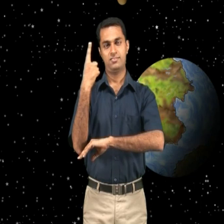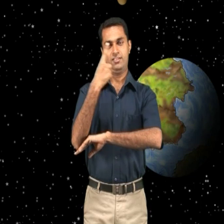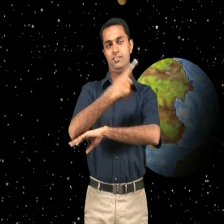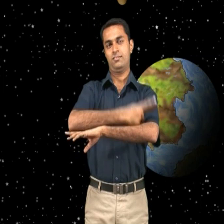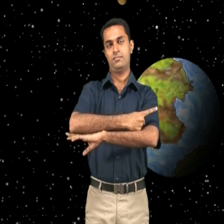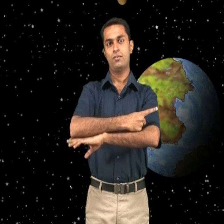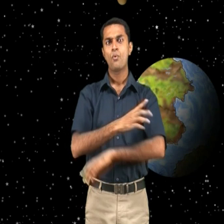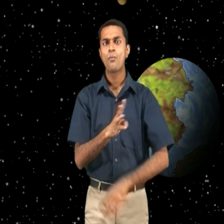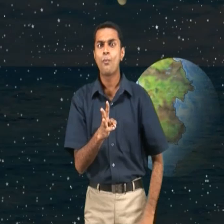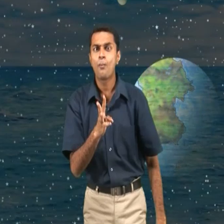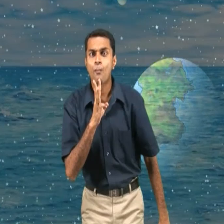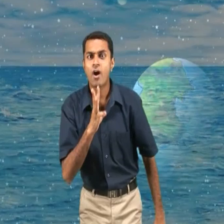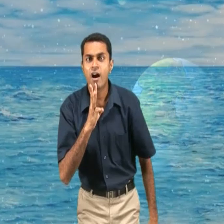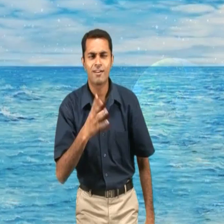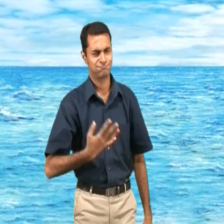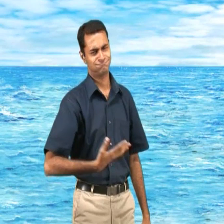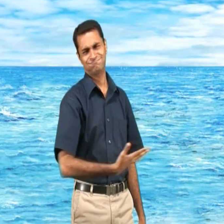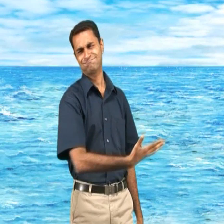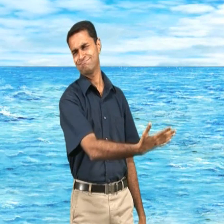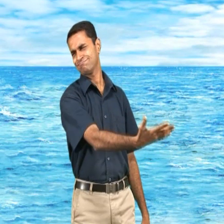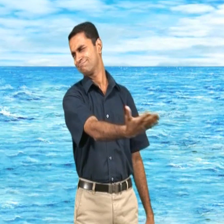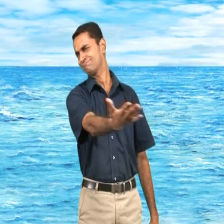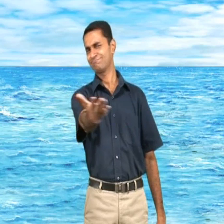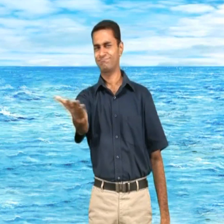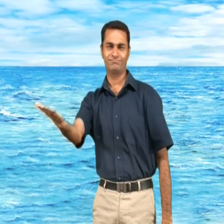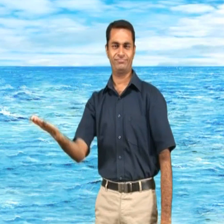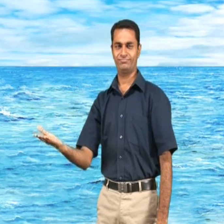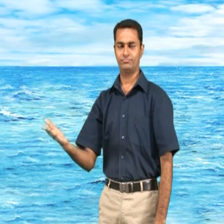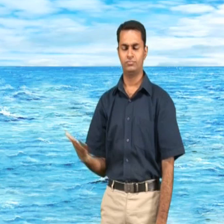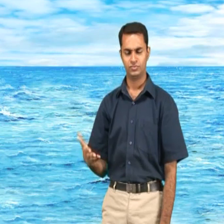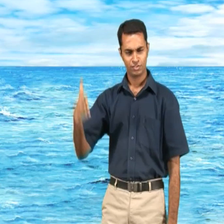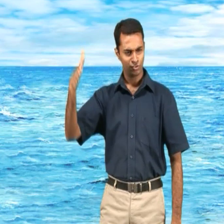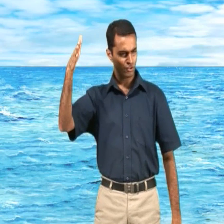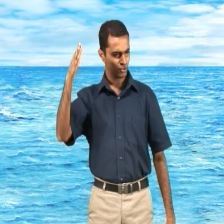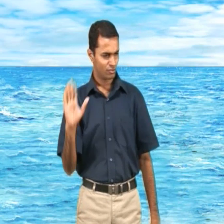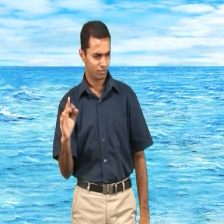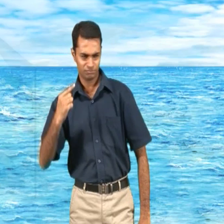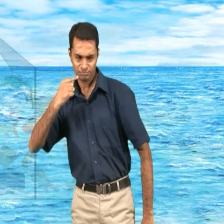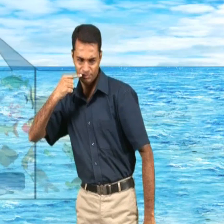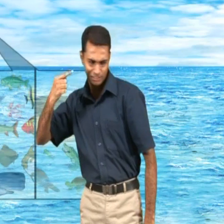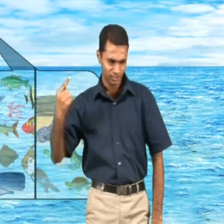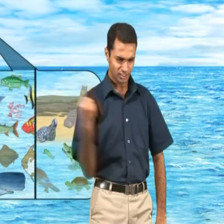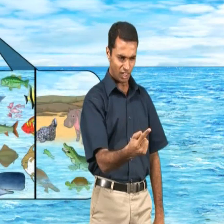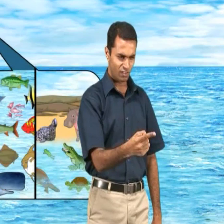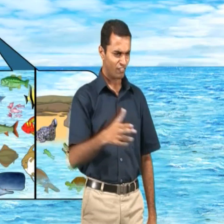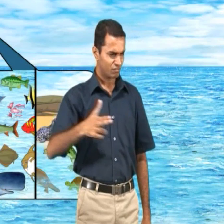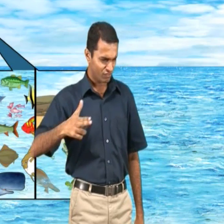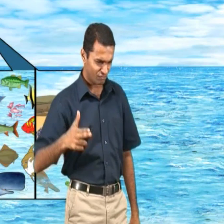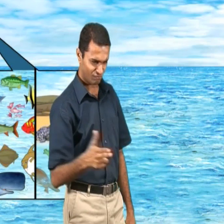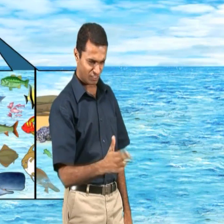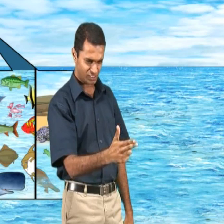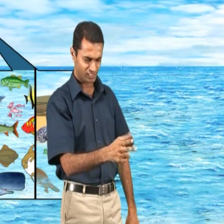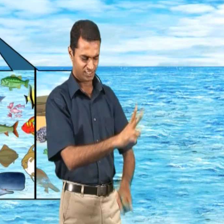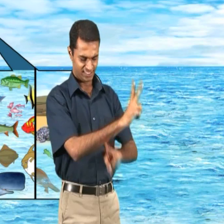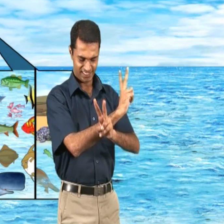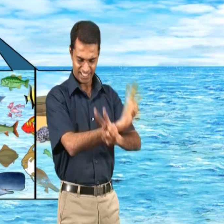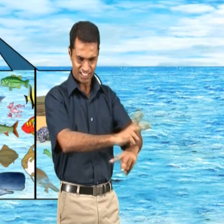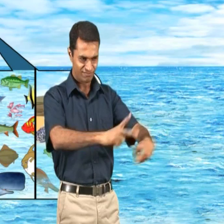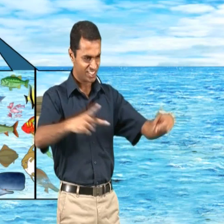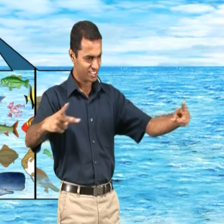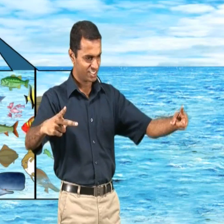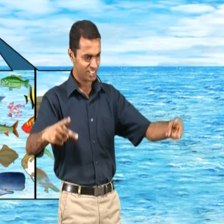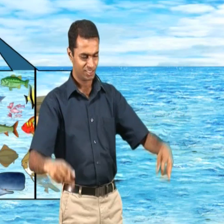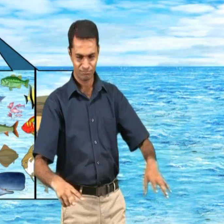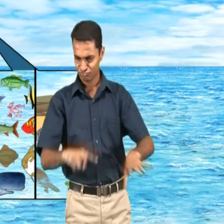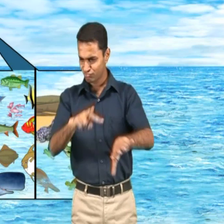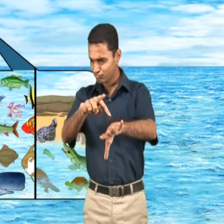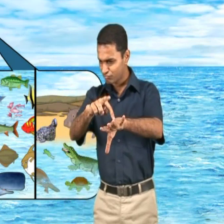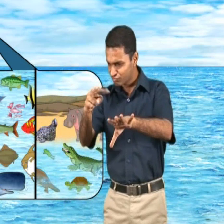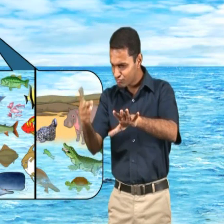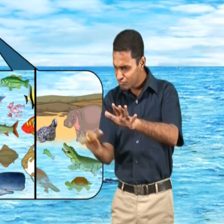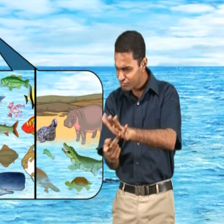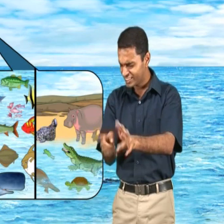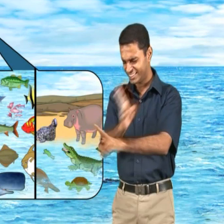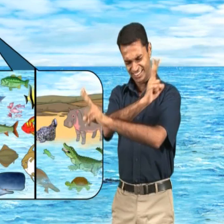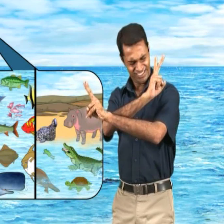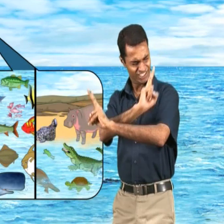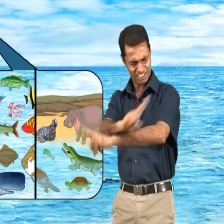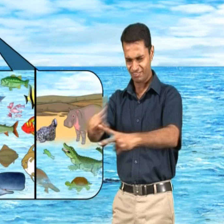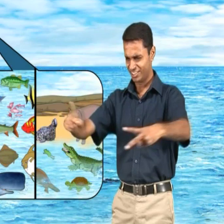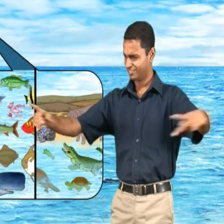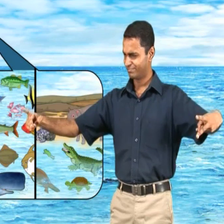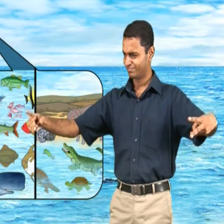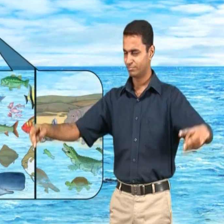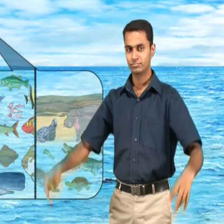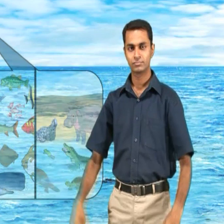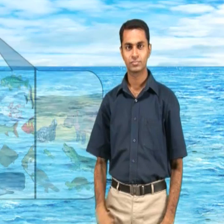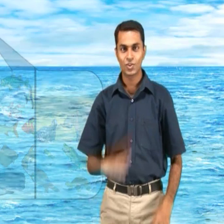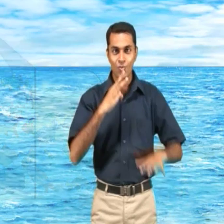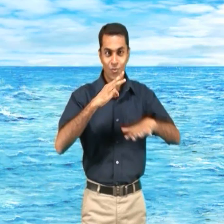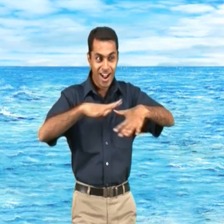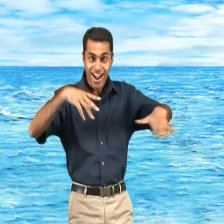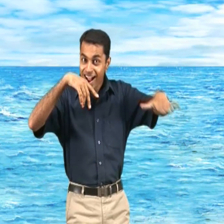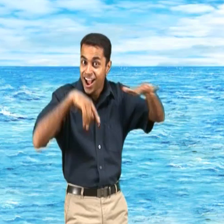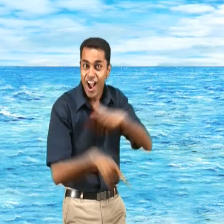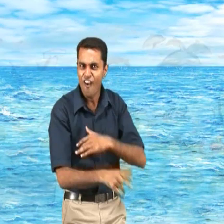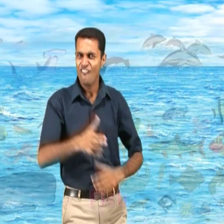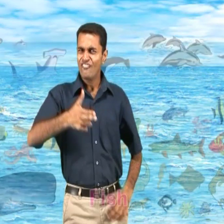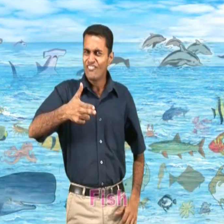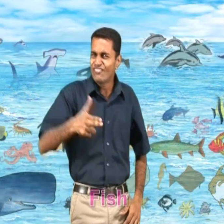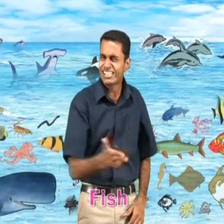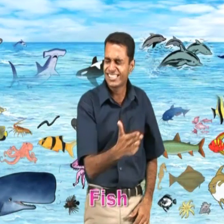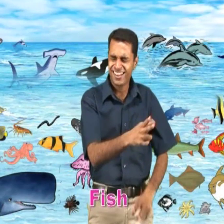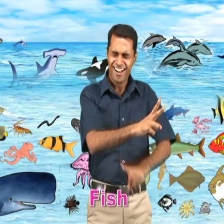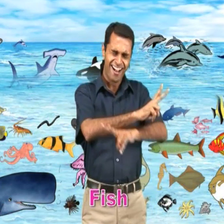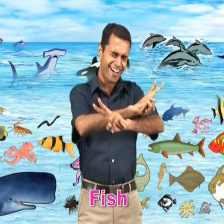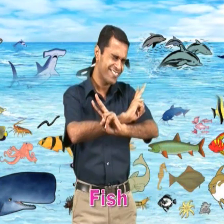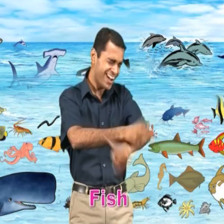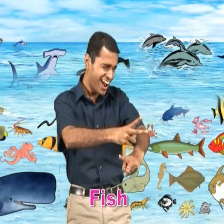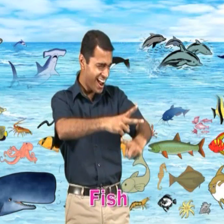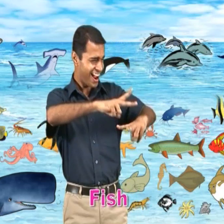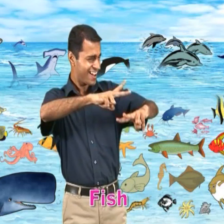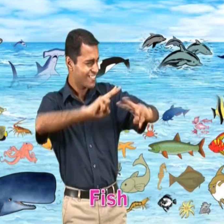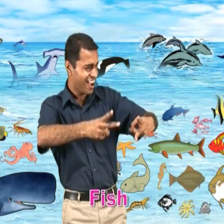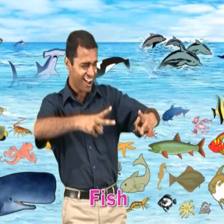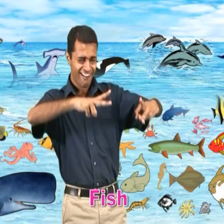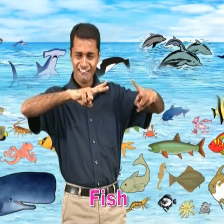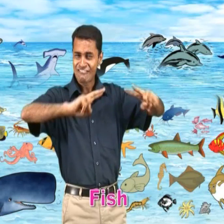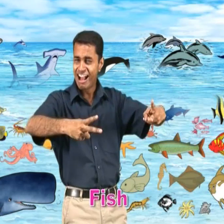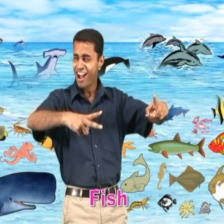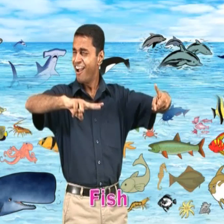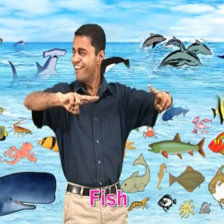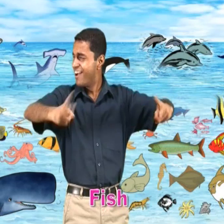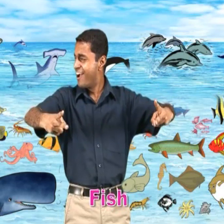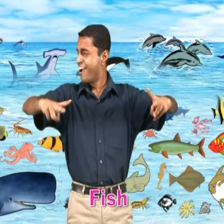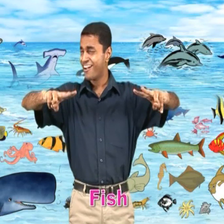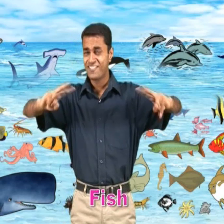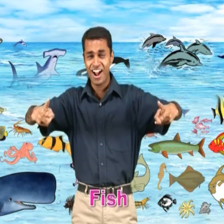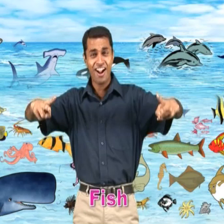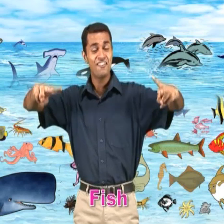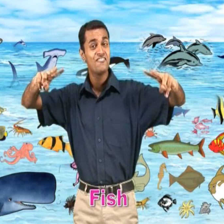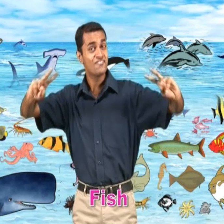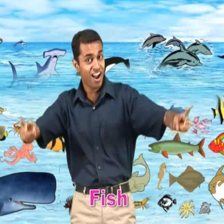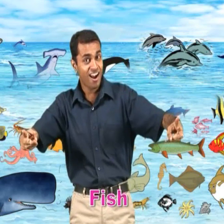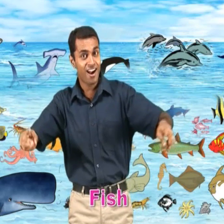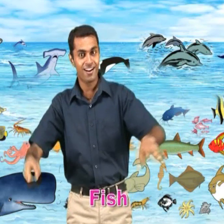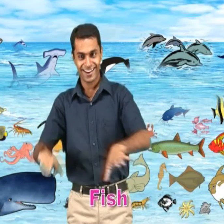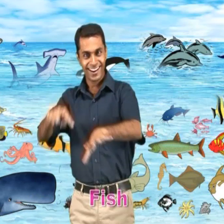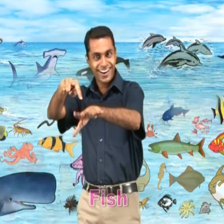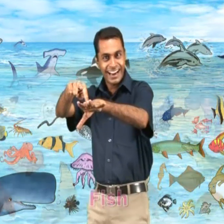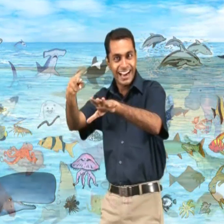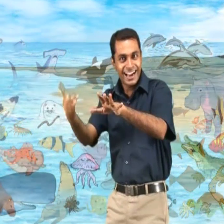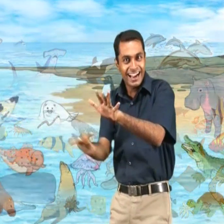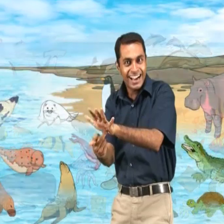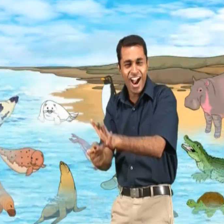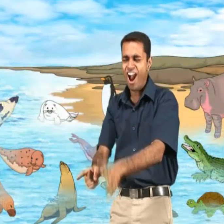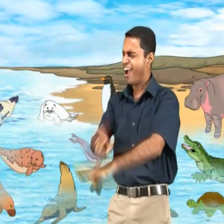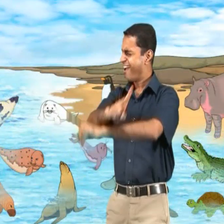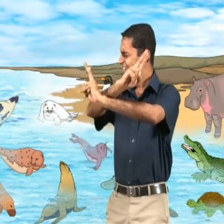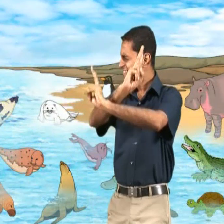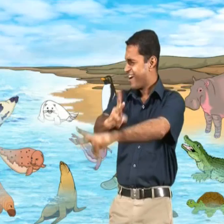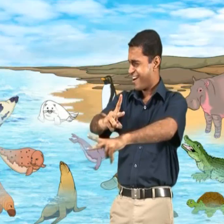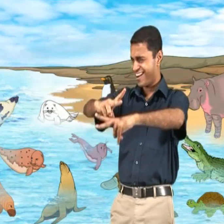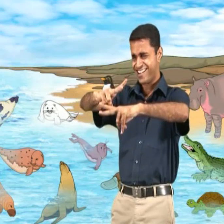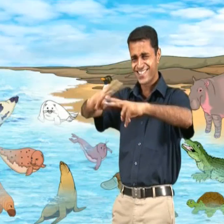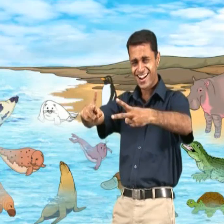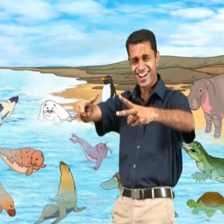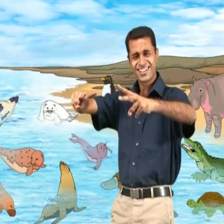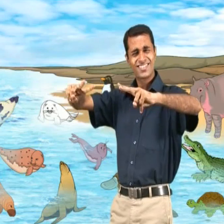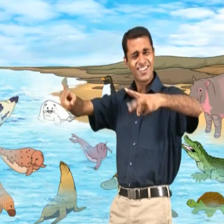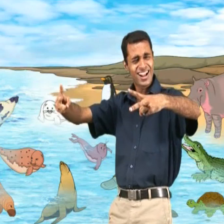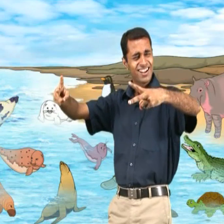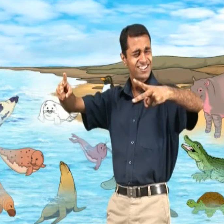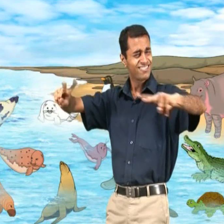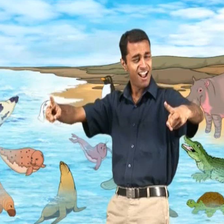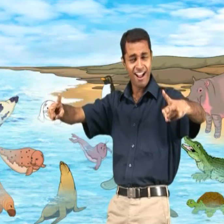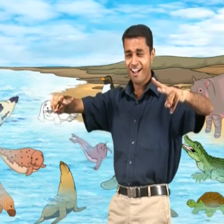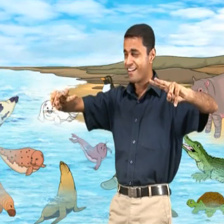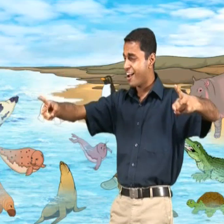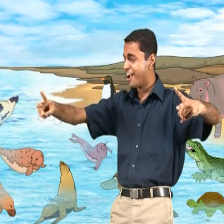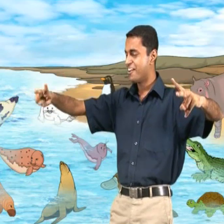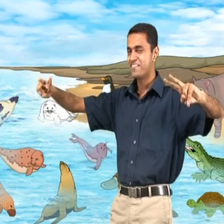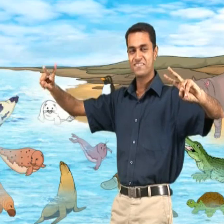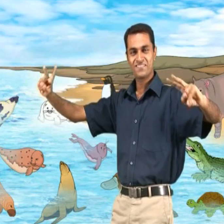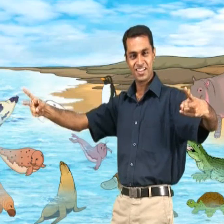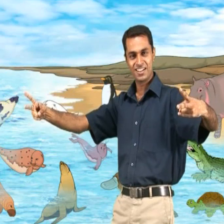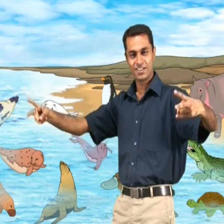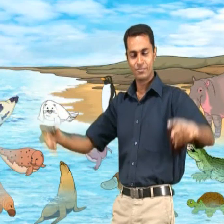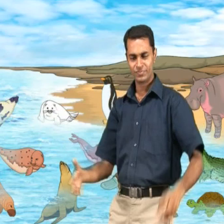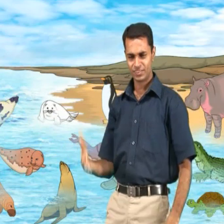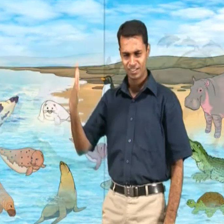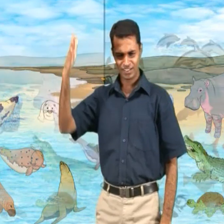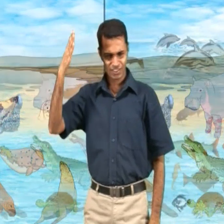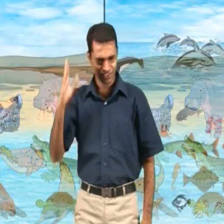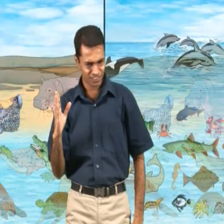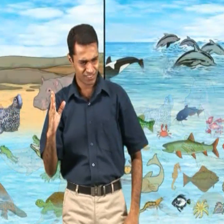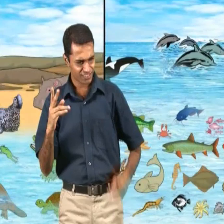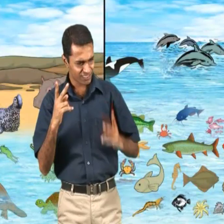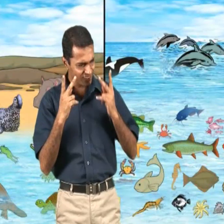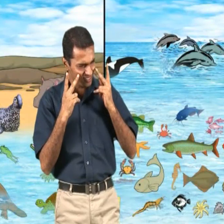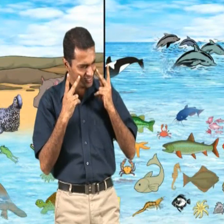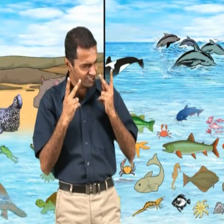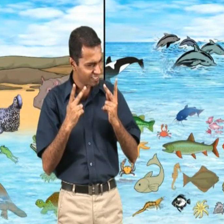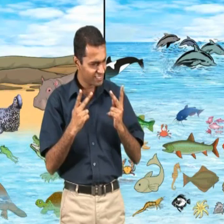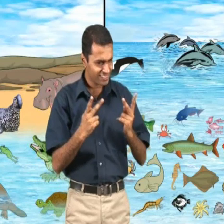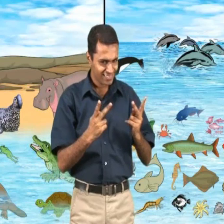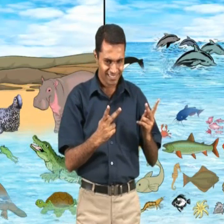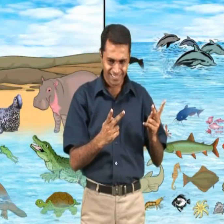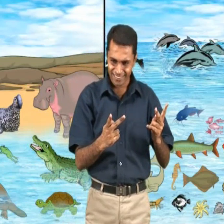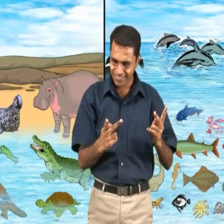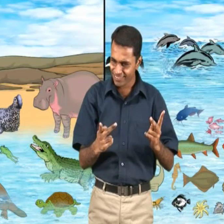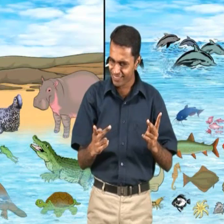And God said, “Let the waters teem with living creatures, and let birds fly above the earth in the open expanse of the sky.”